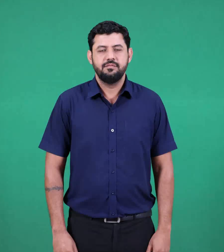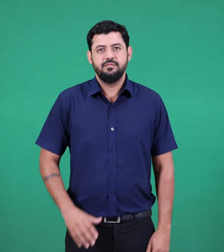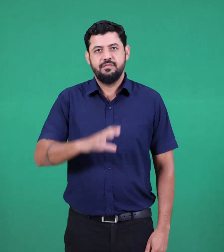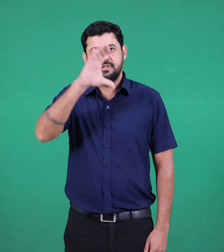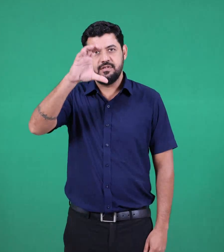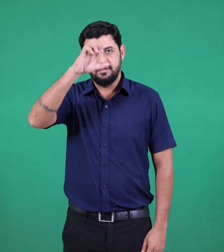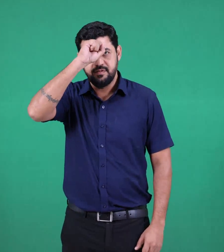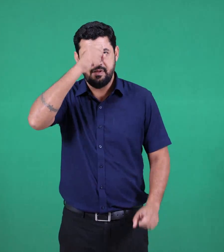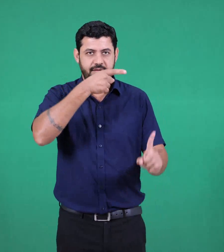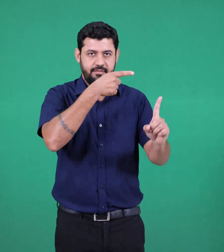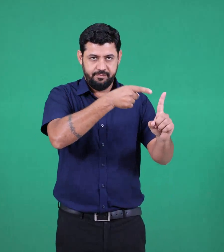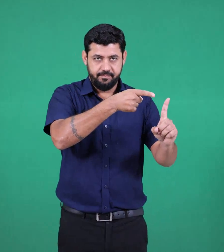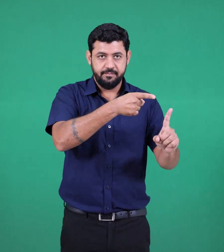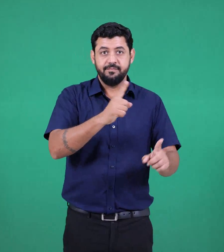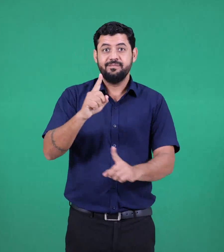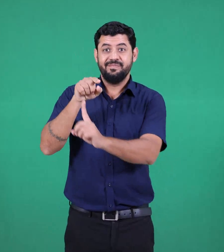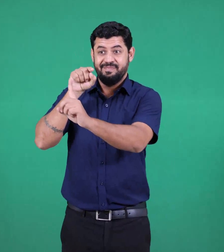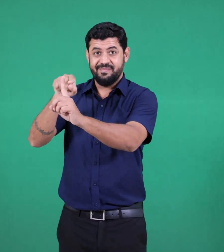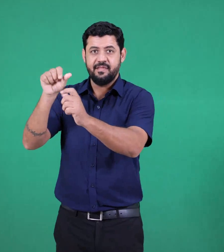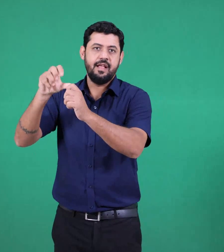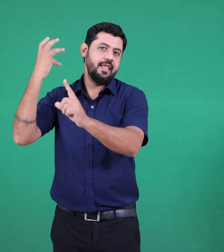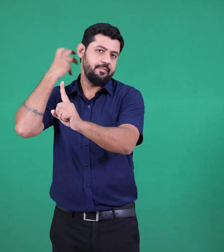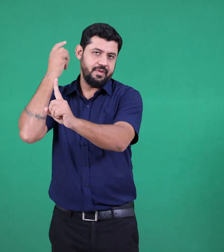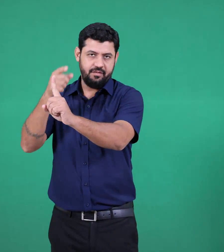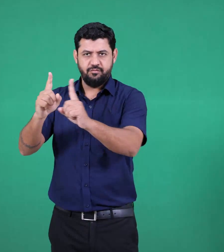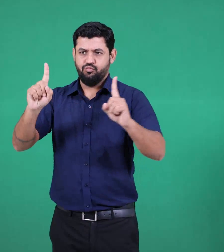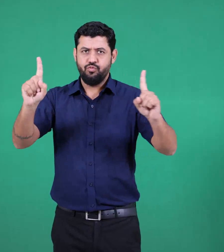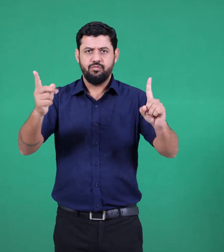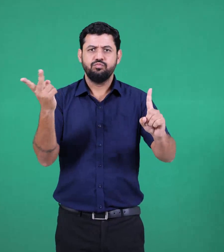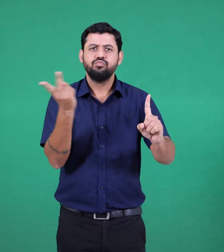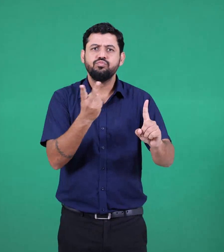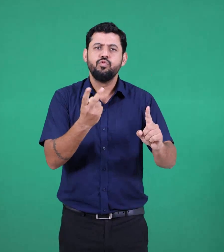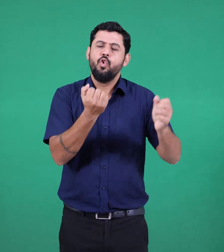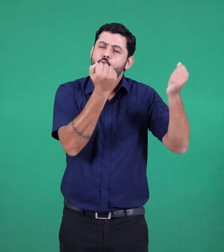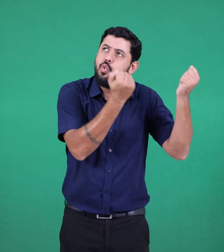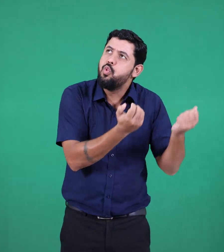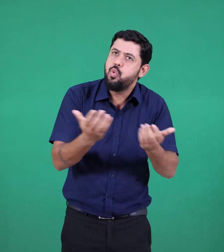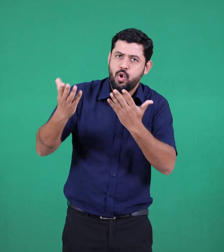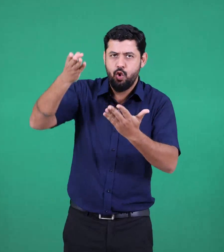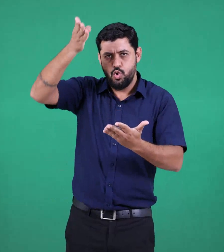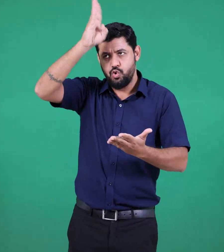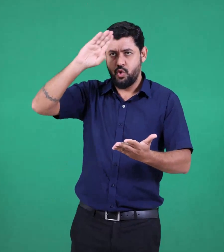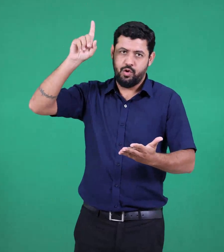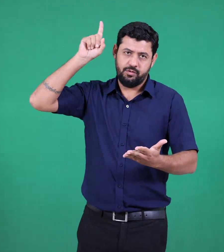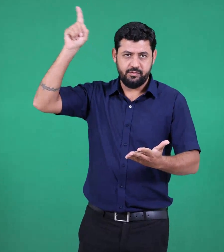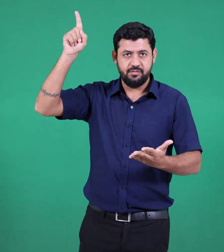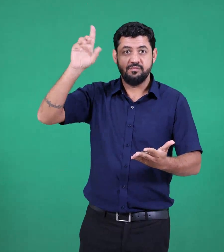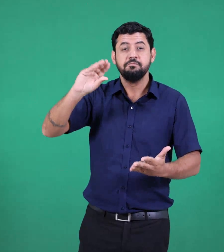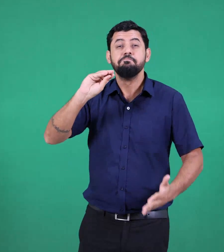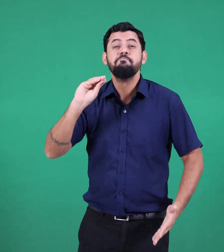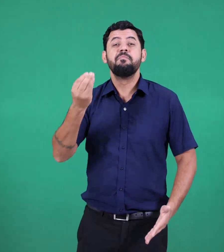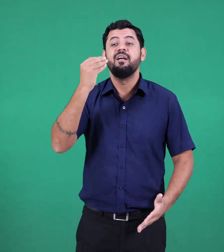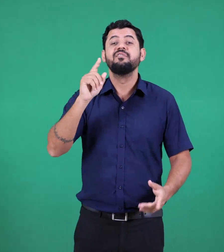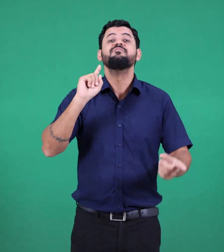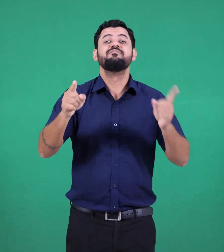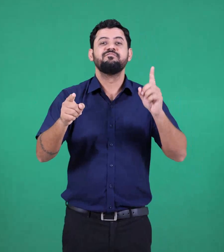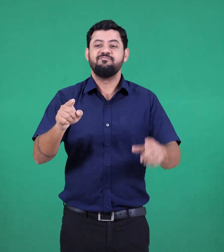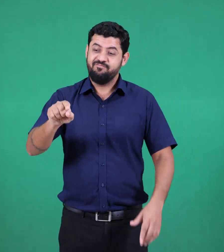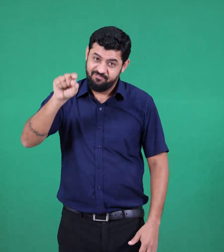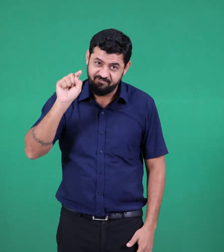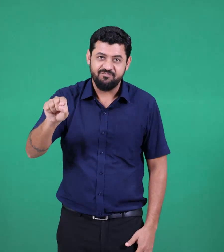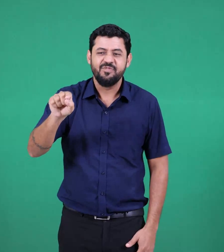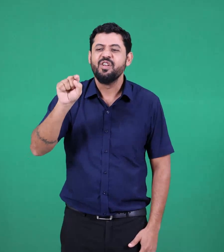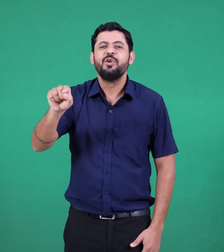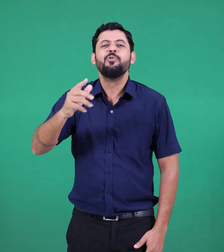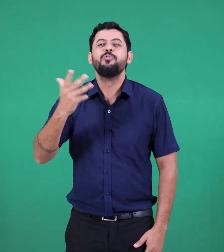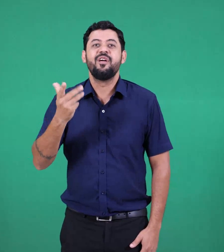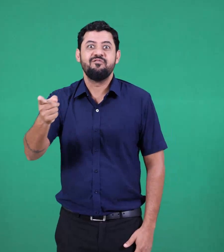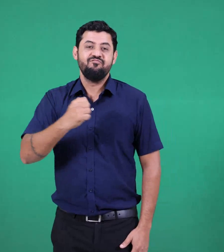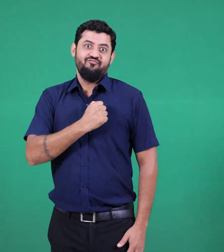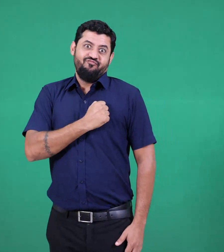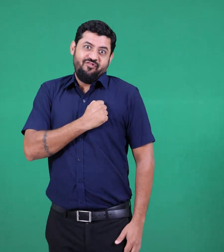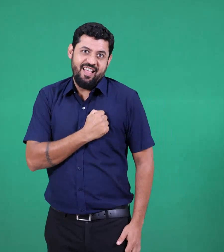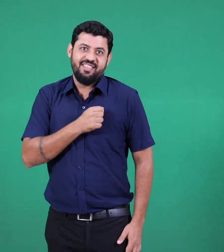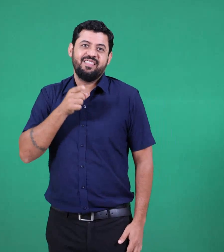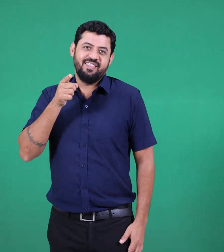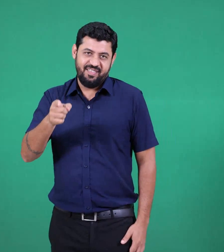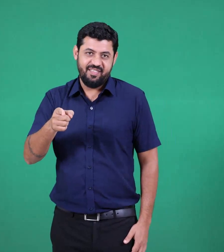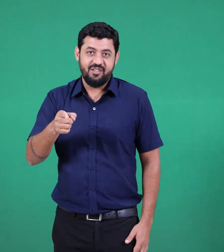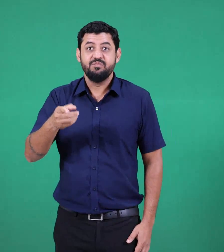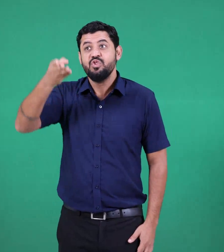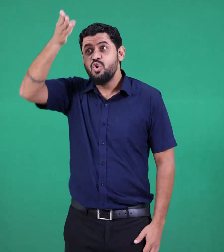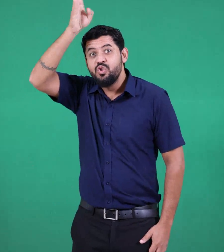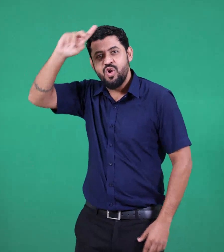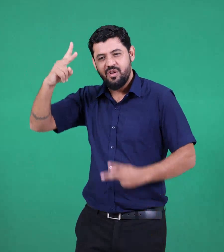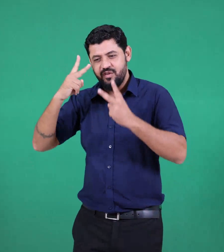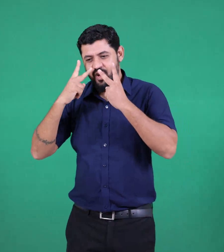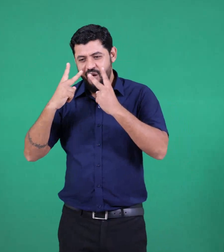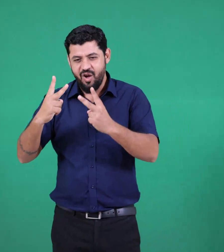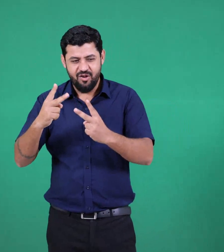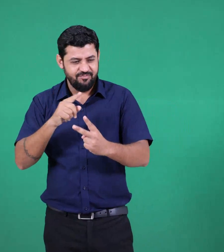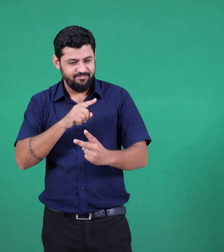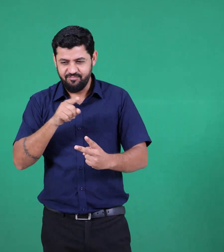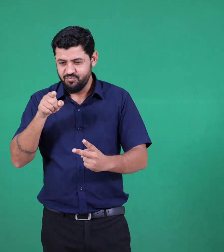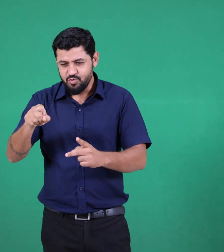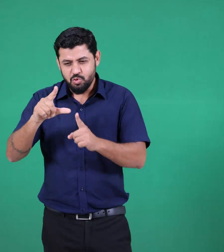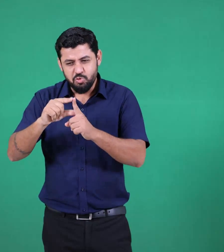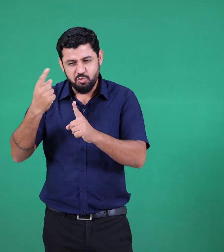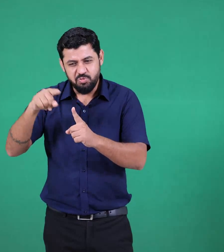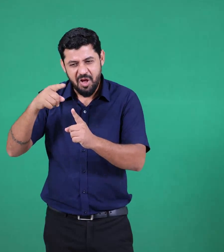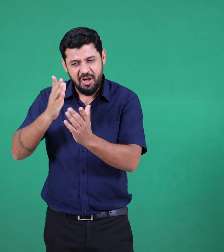By faith Abel offered God a better sacrifice than Cain did.